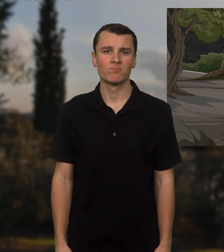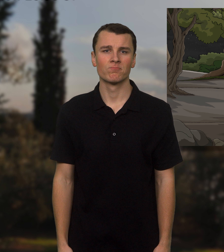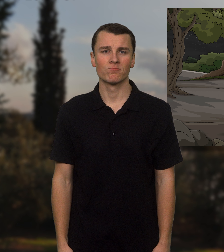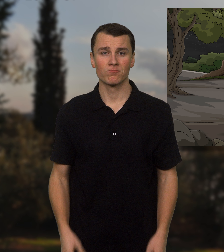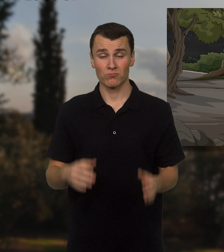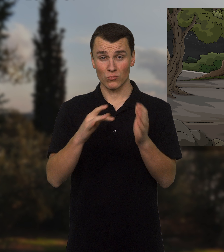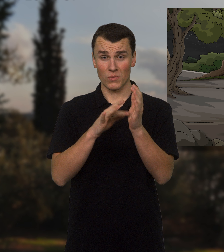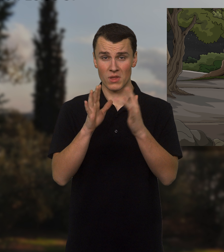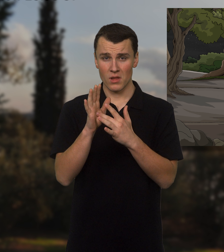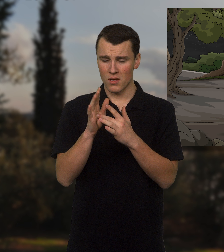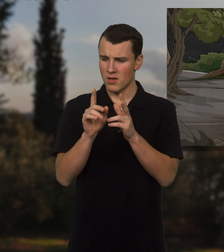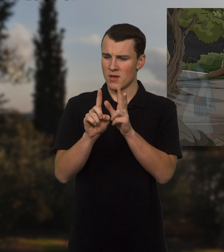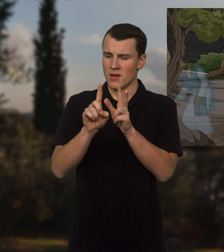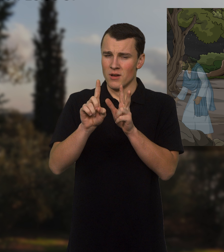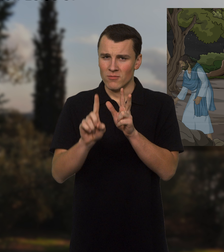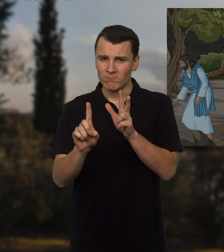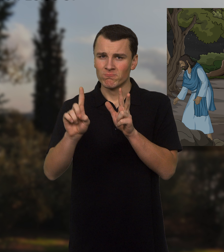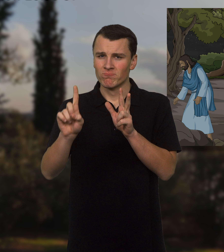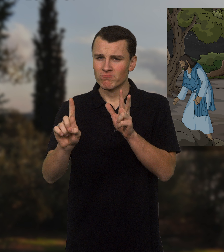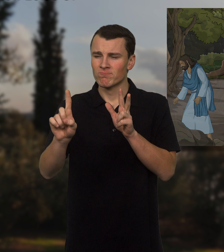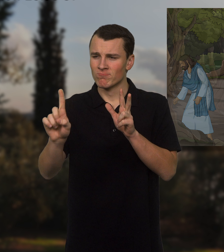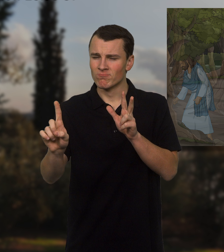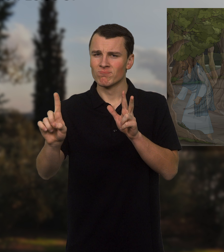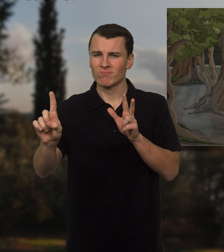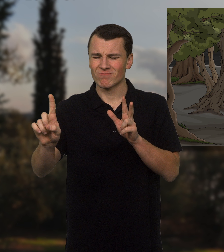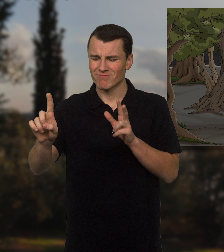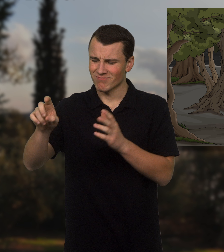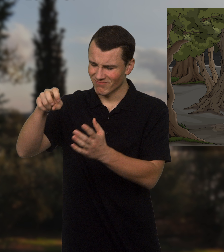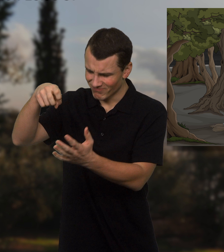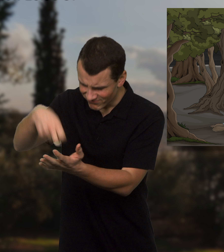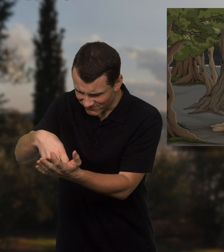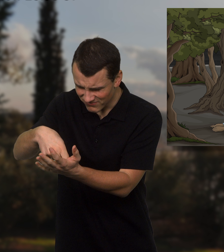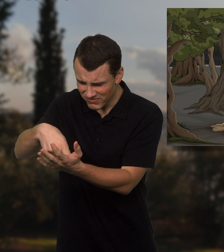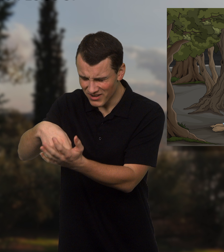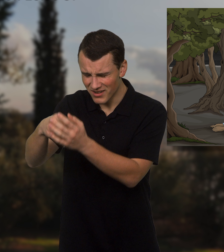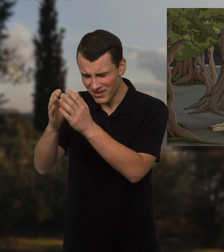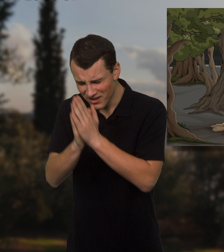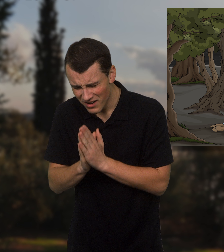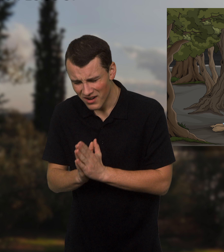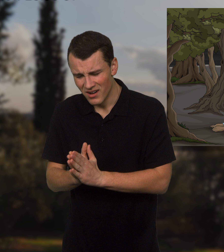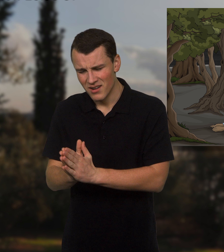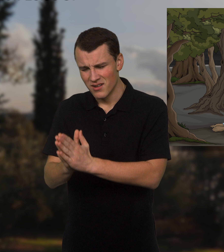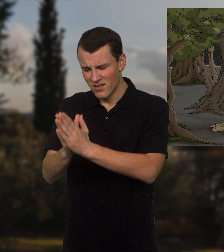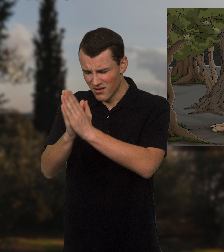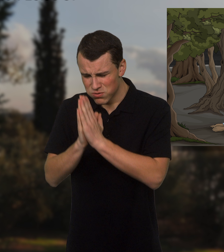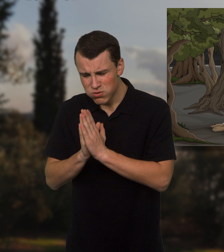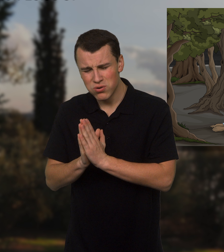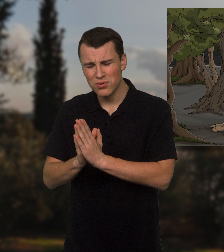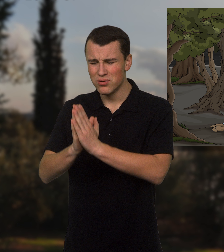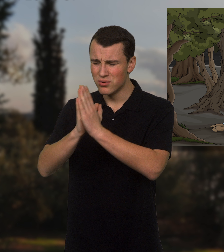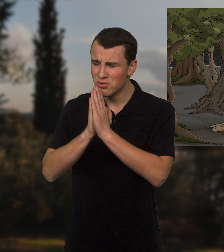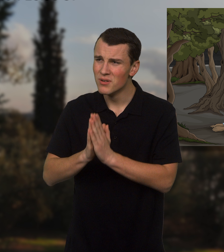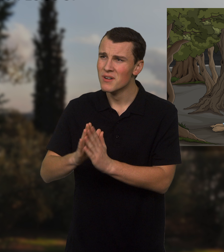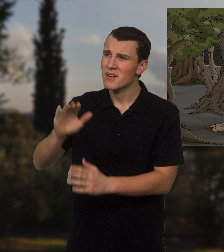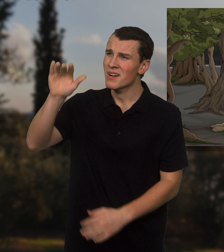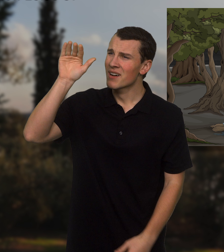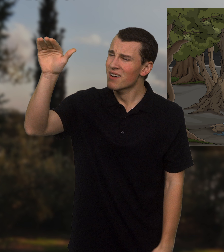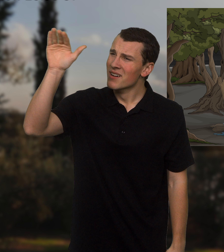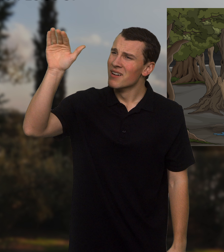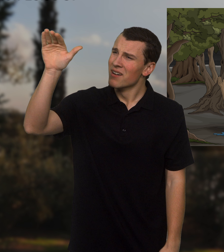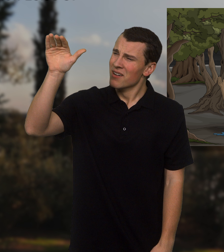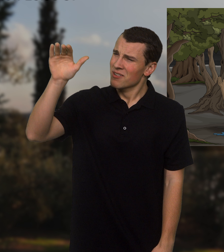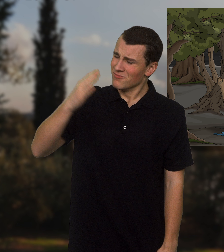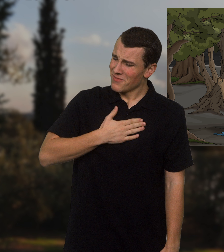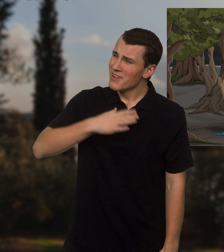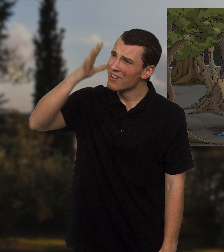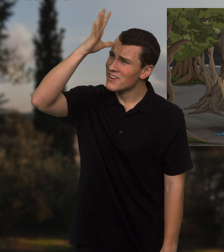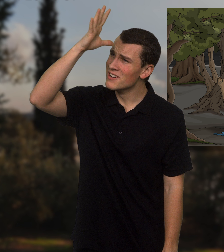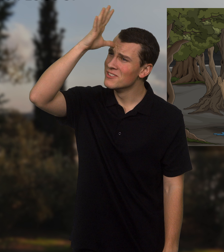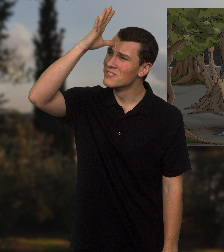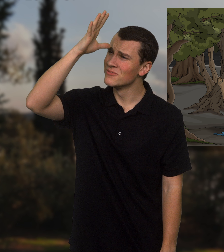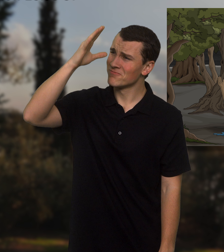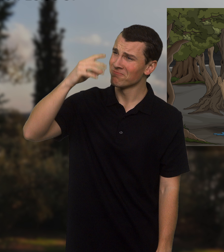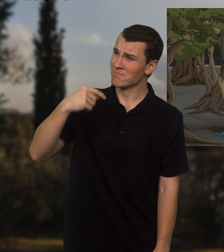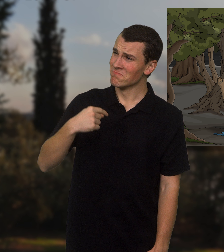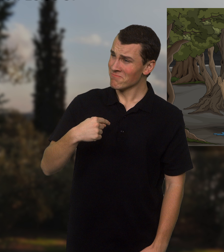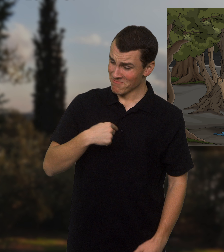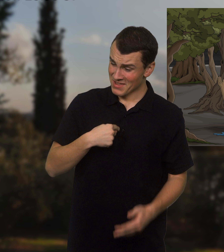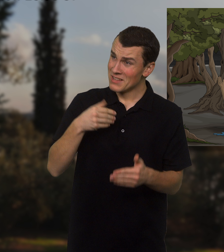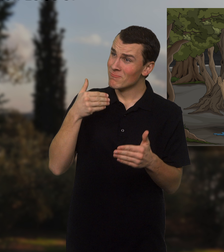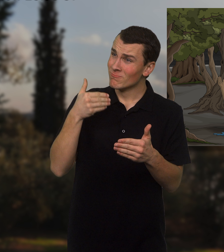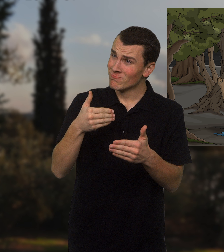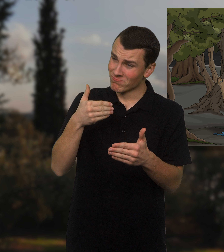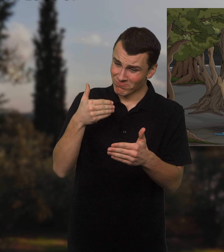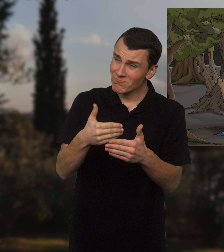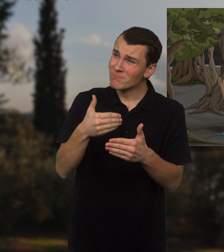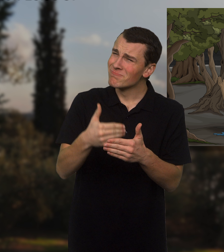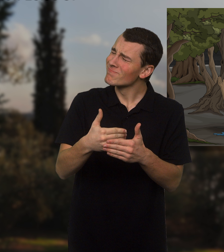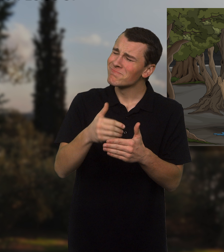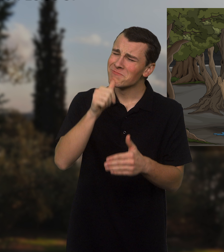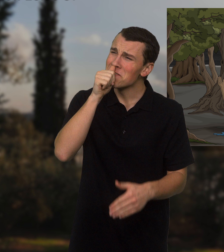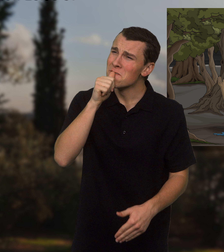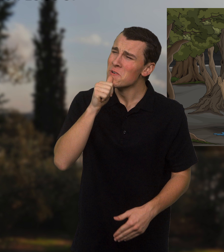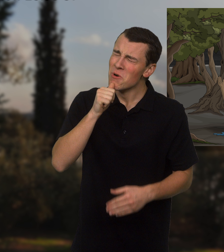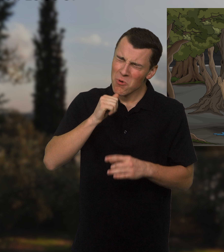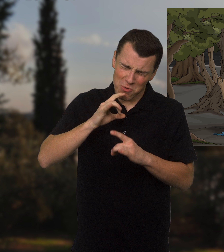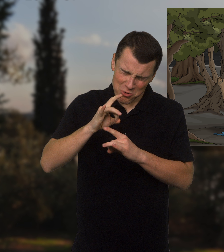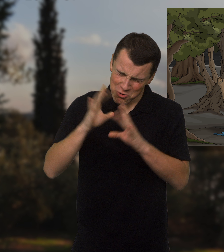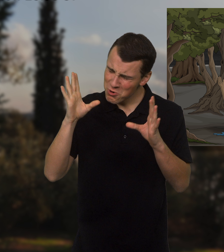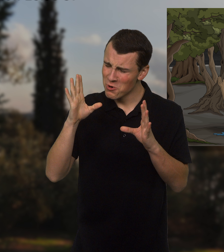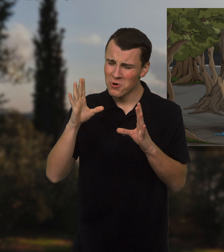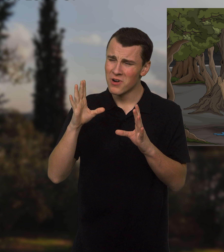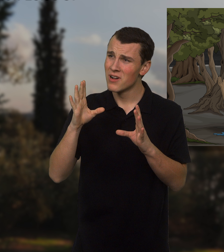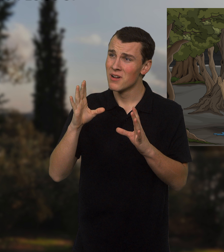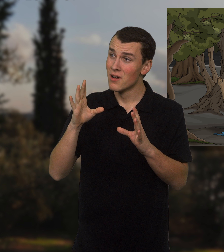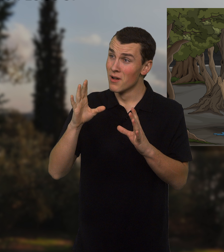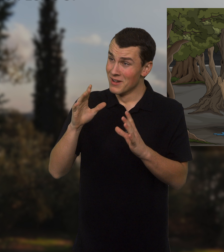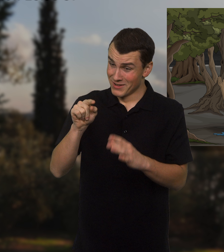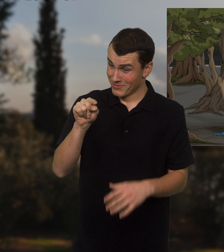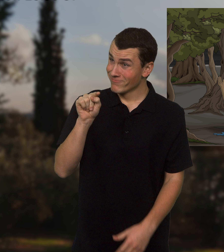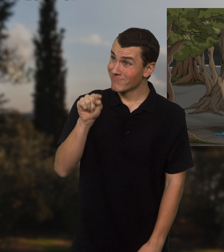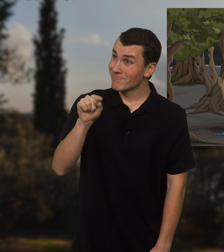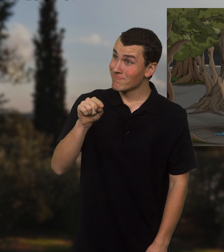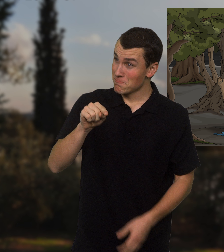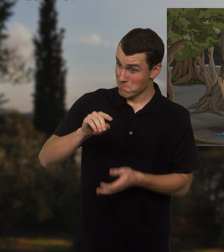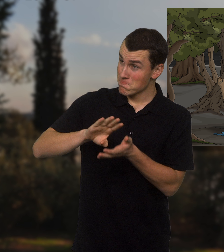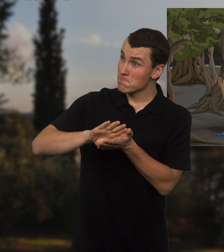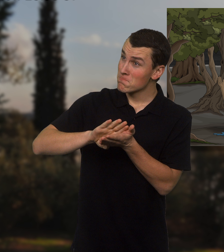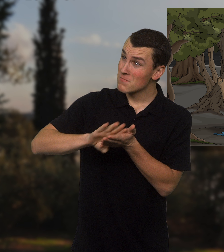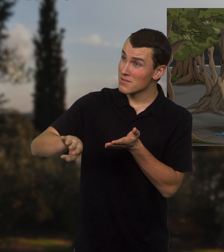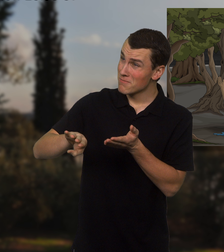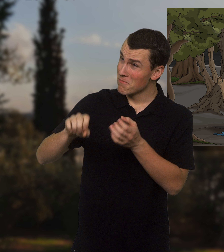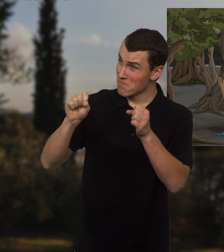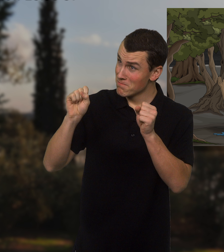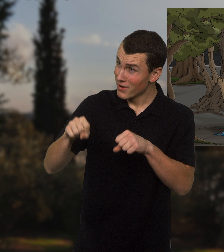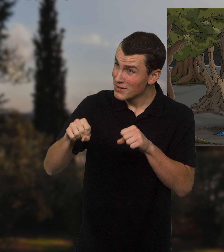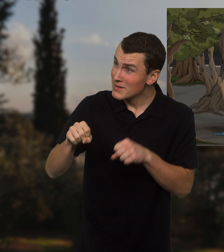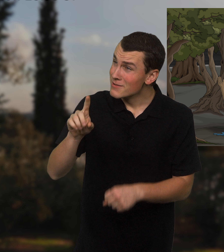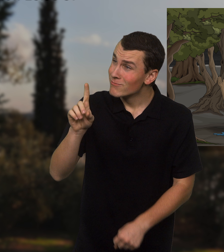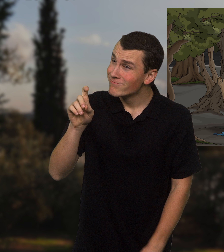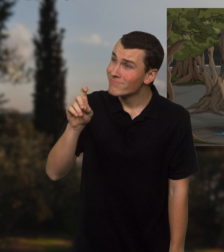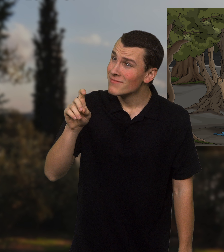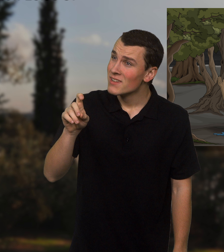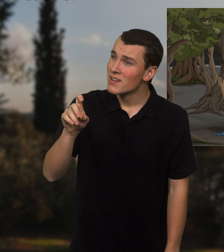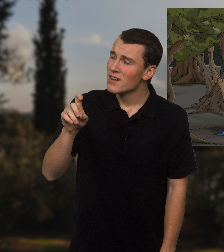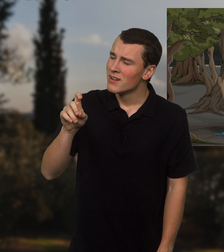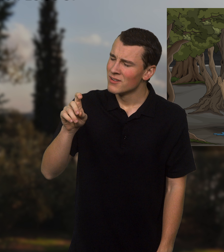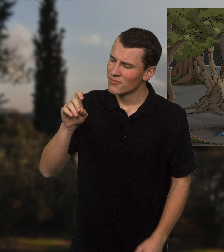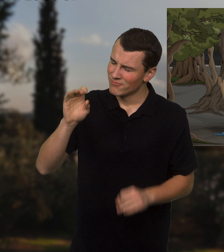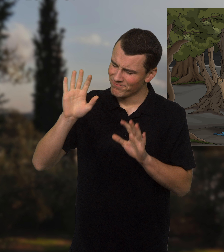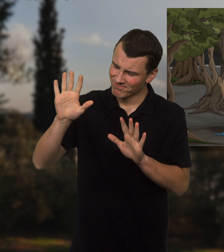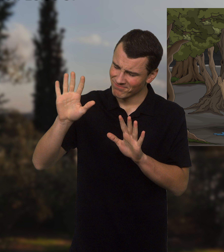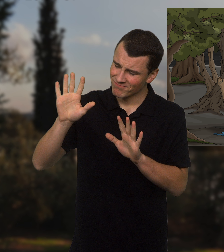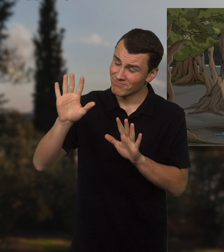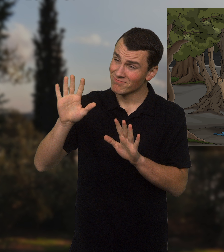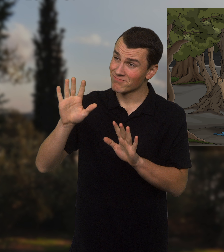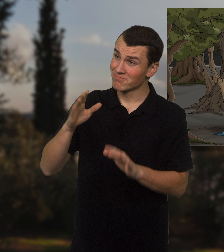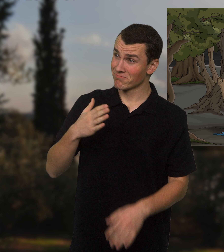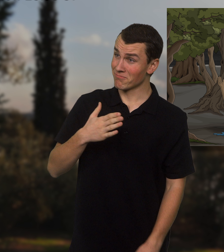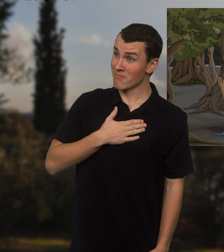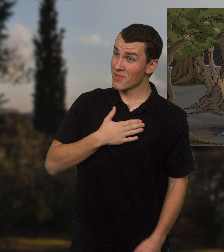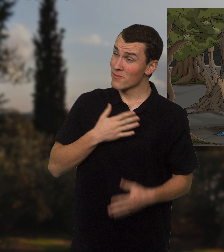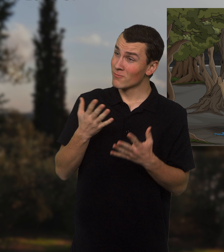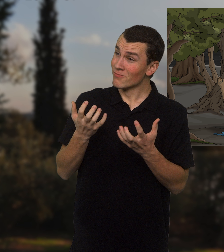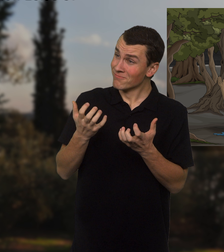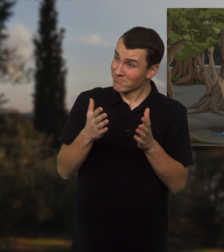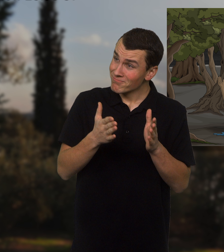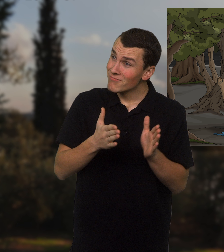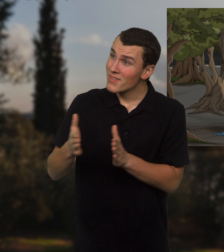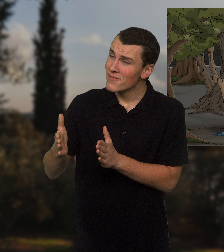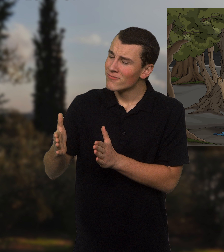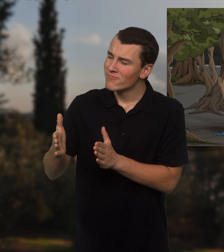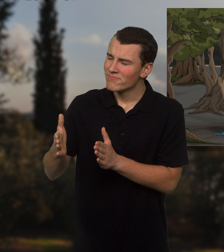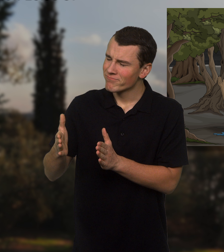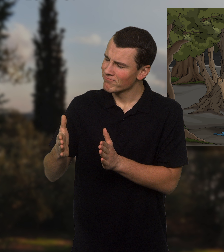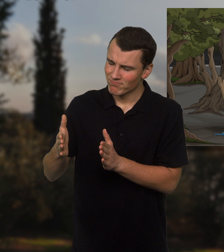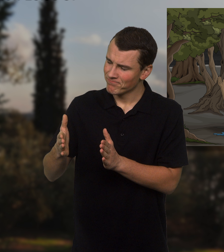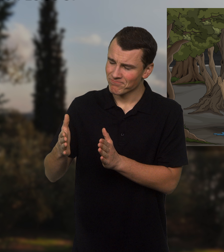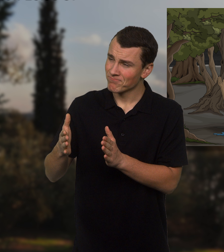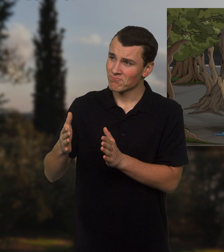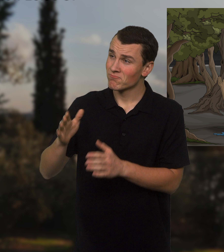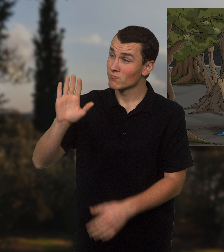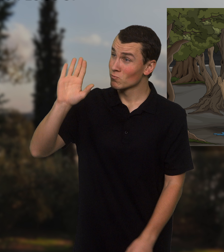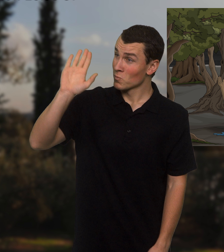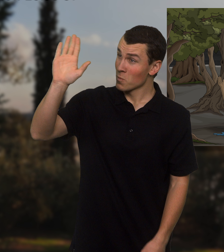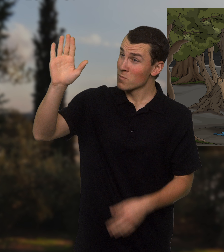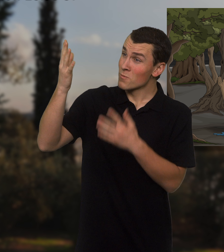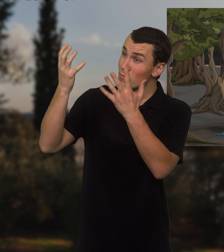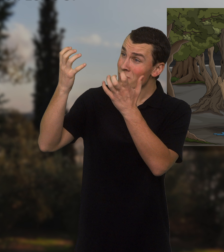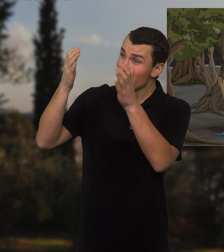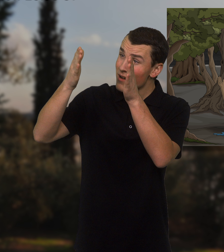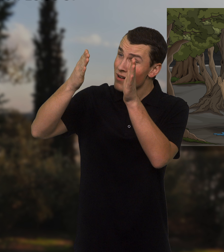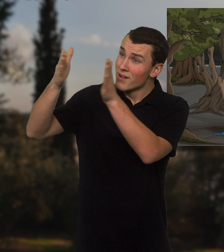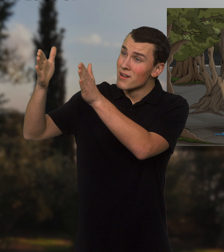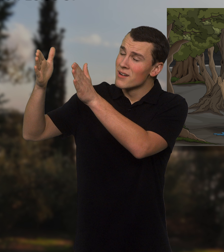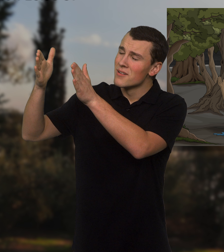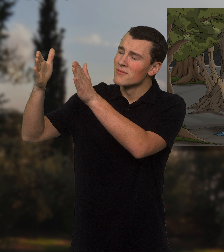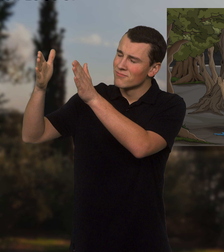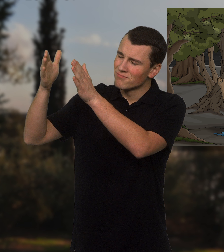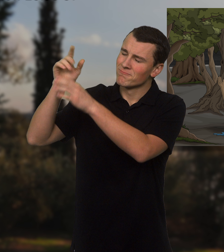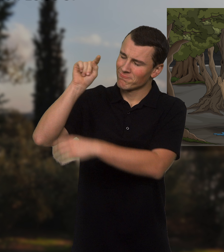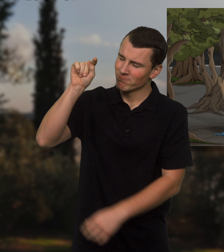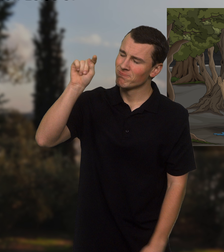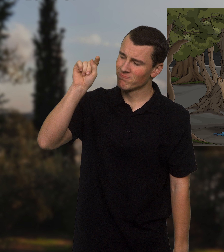Going a little farther, He fell facedown and prayed, “My Father, if it is possible, let this cup pass from Me.